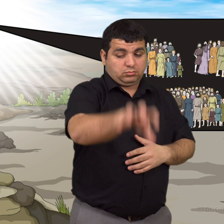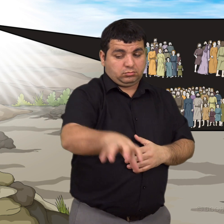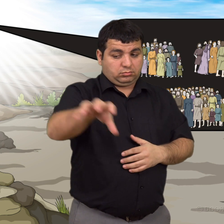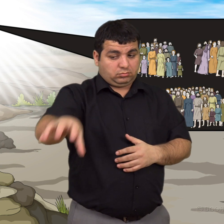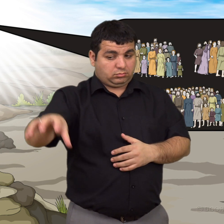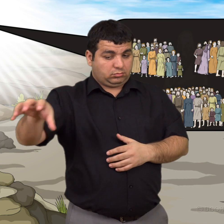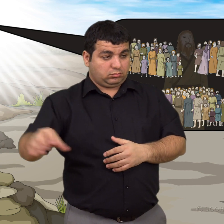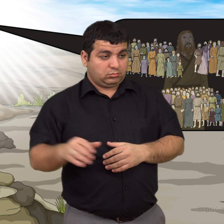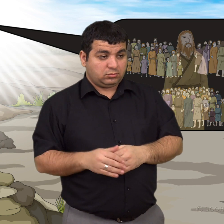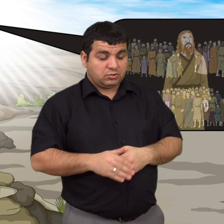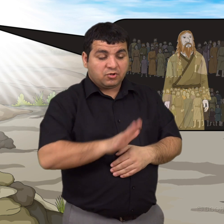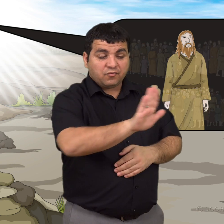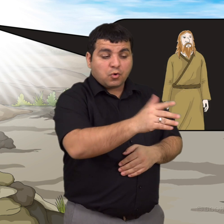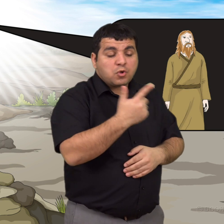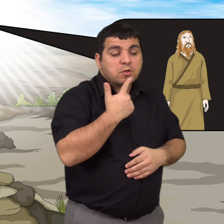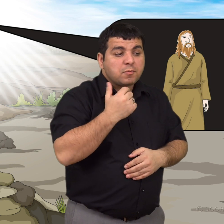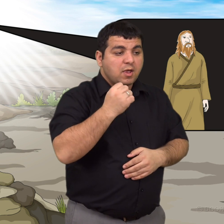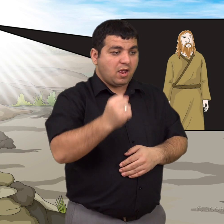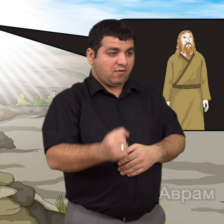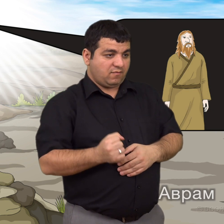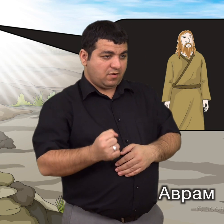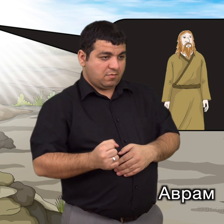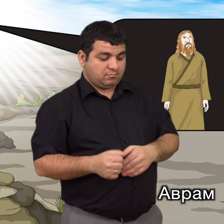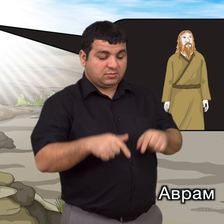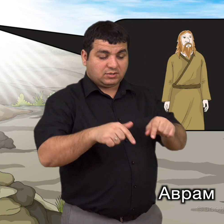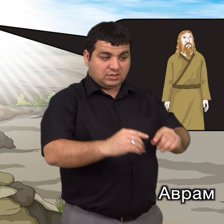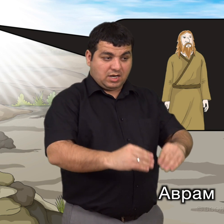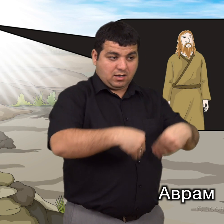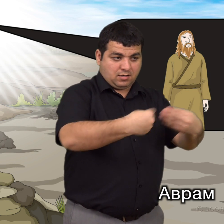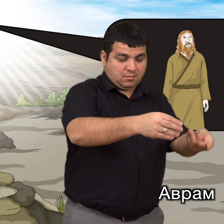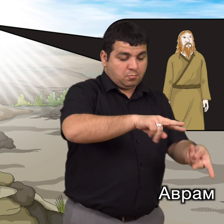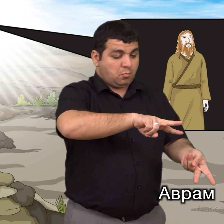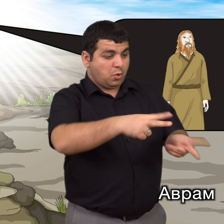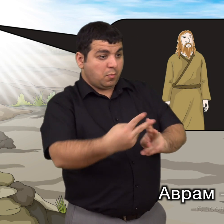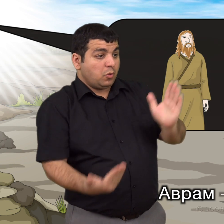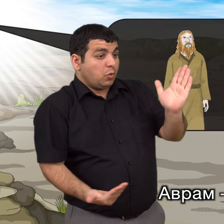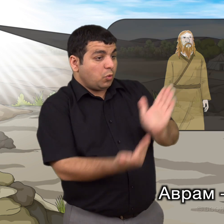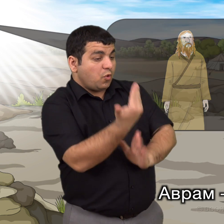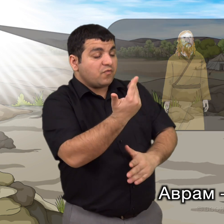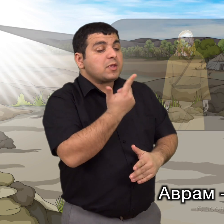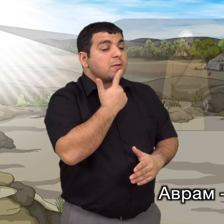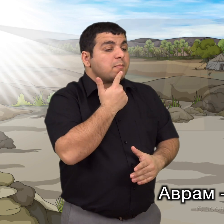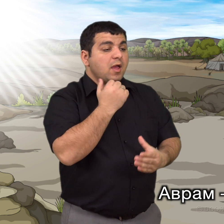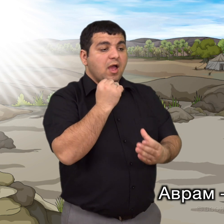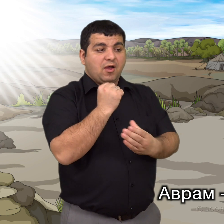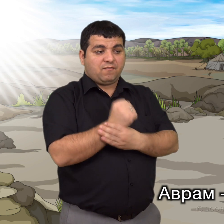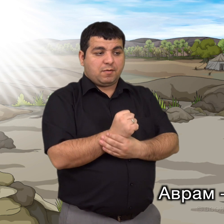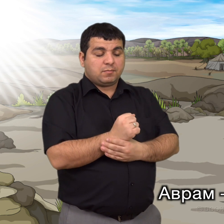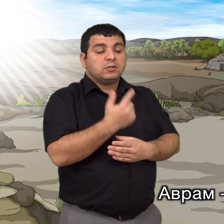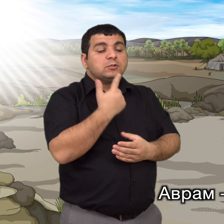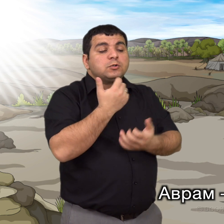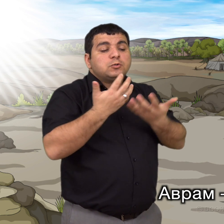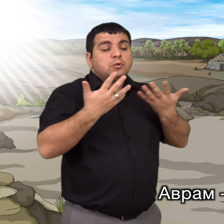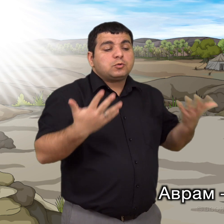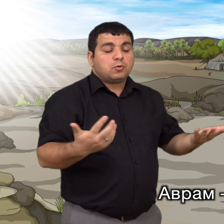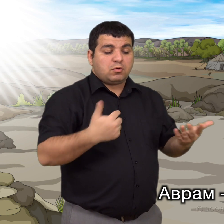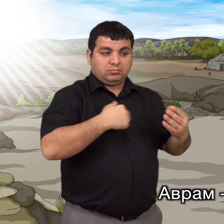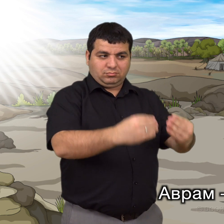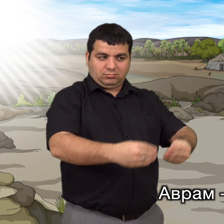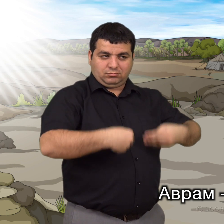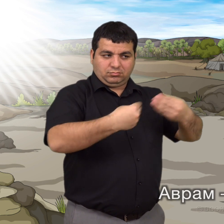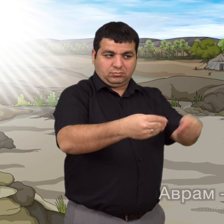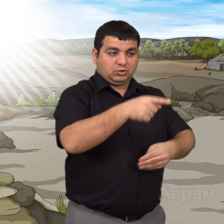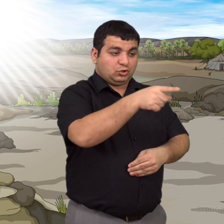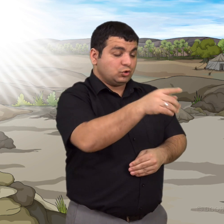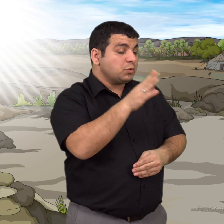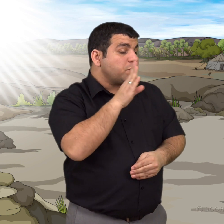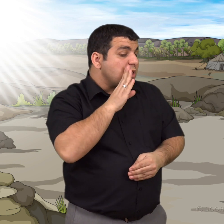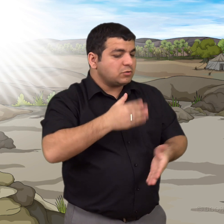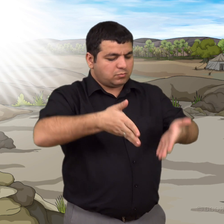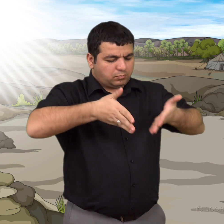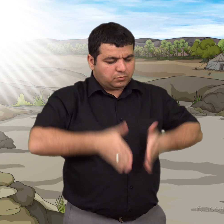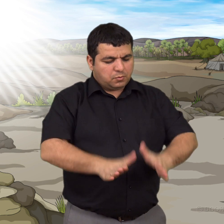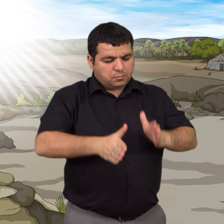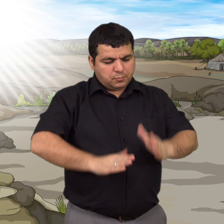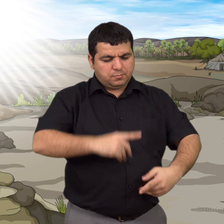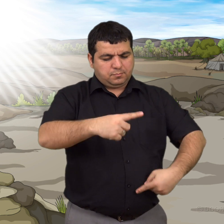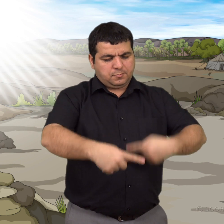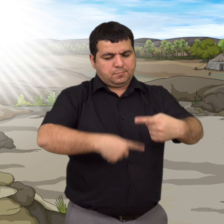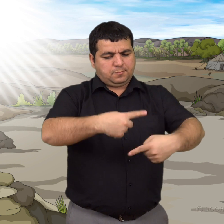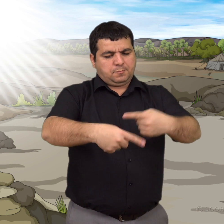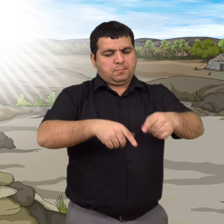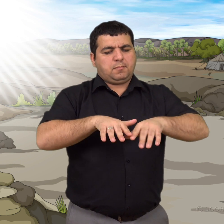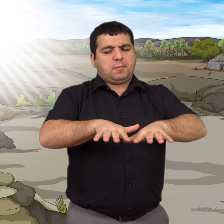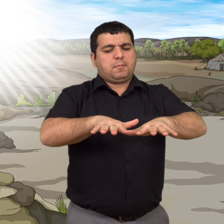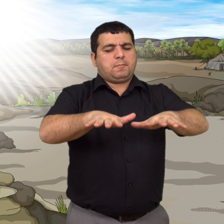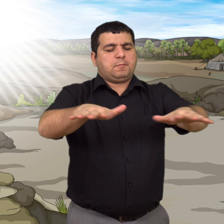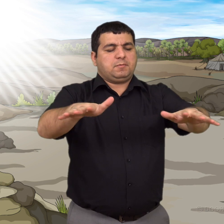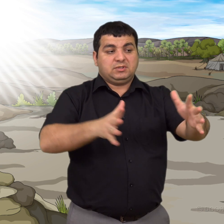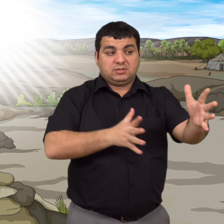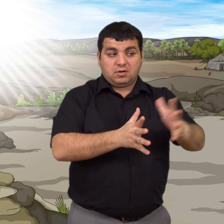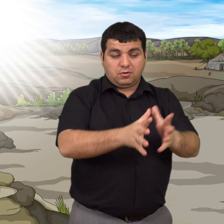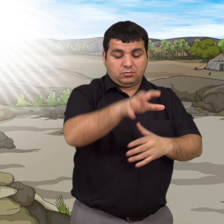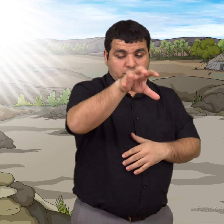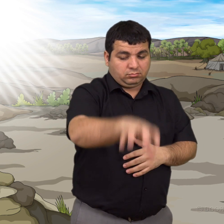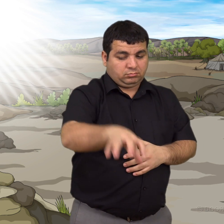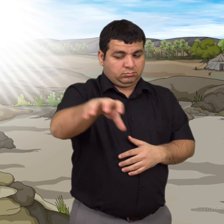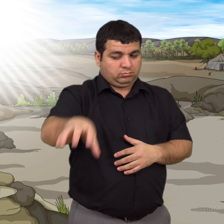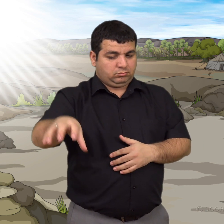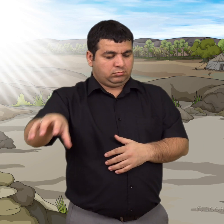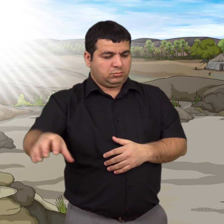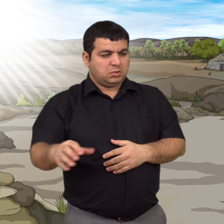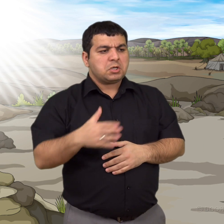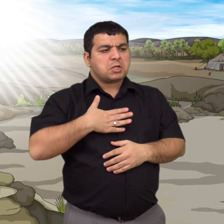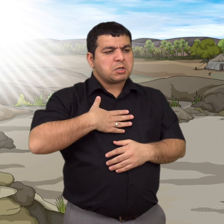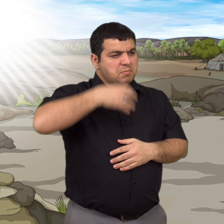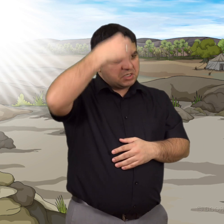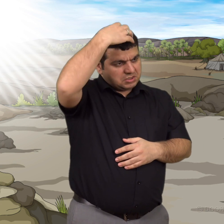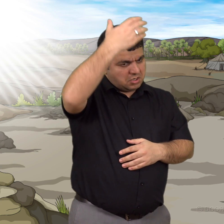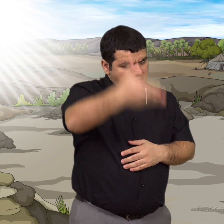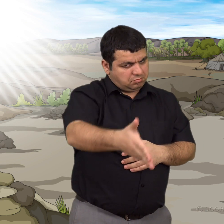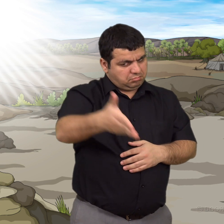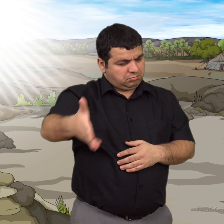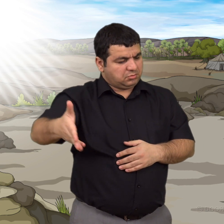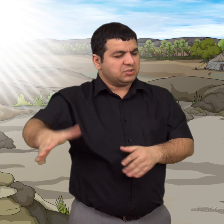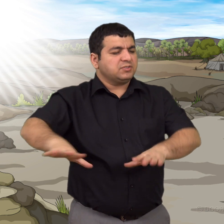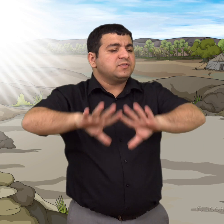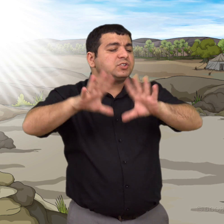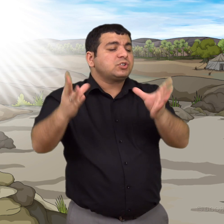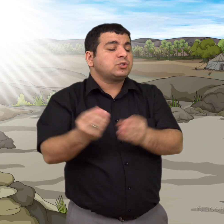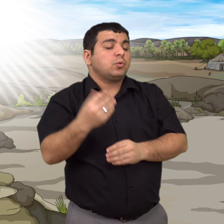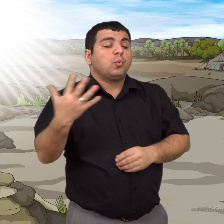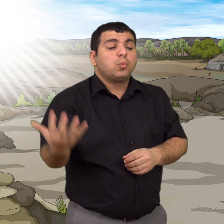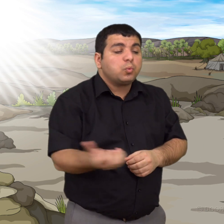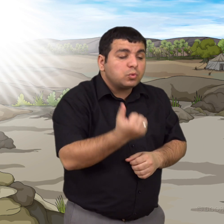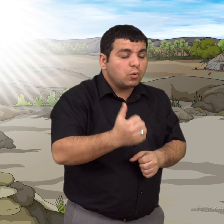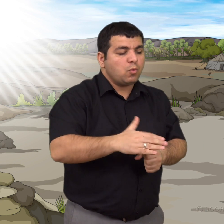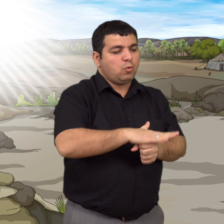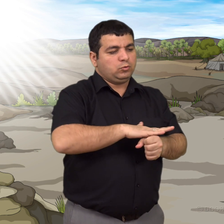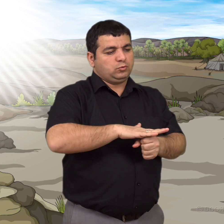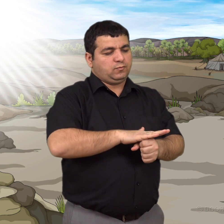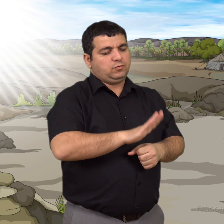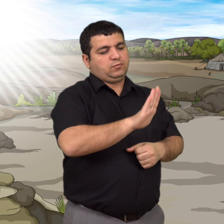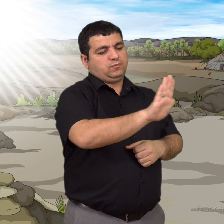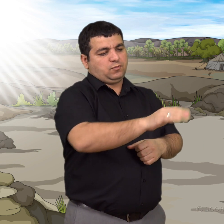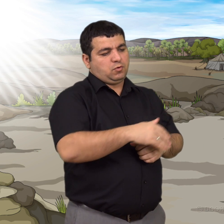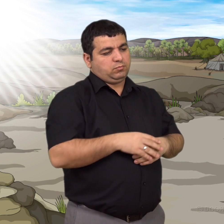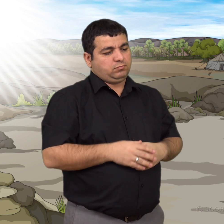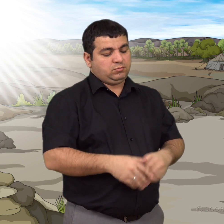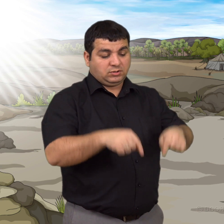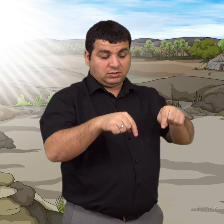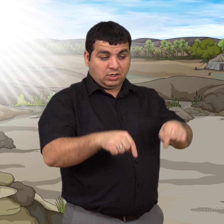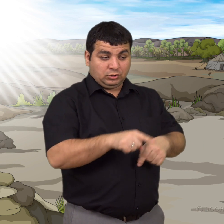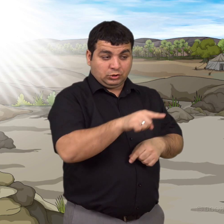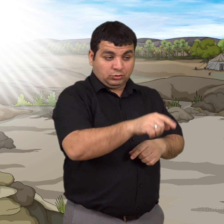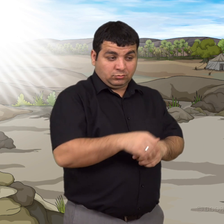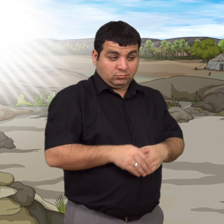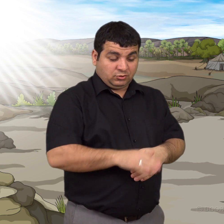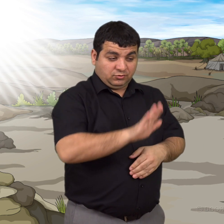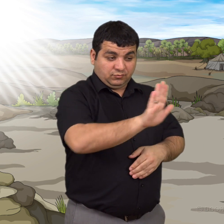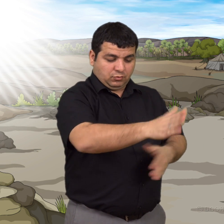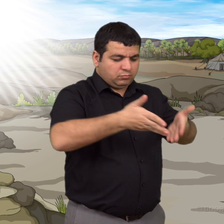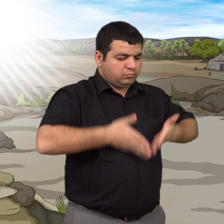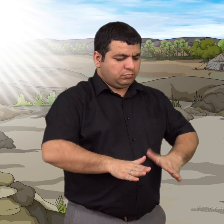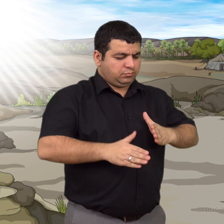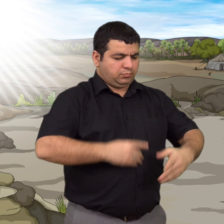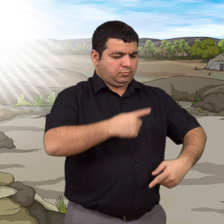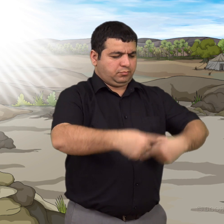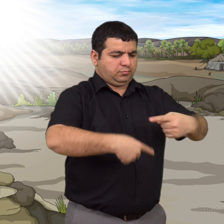No longer will you be called Abram, but your name will be Abraham, for I have made you a father of many nations. I will make you exceedingly fruitful; I will make nations of you, and kings will descend from you.